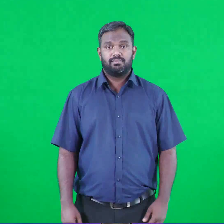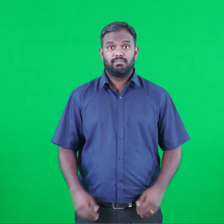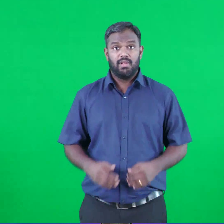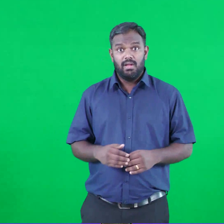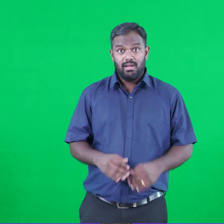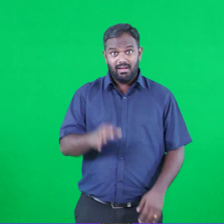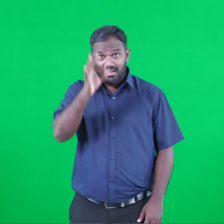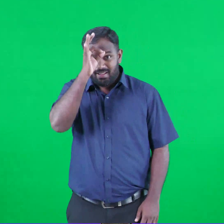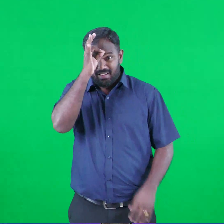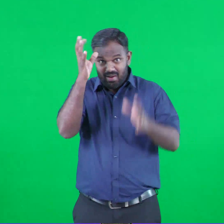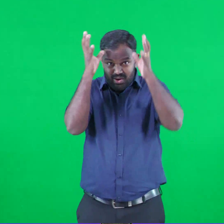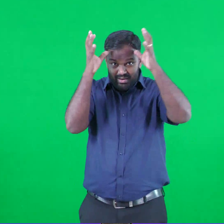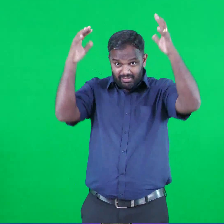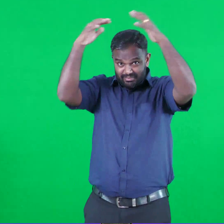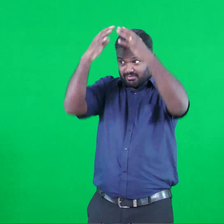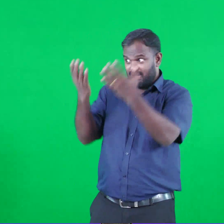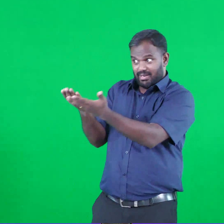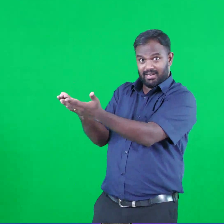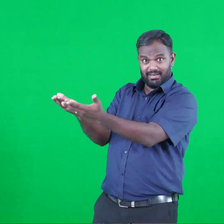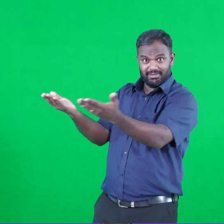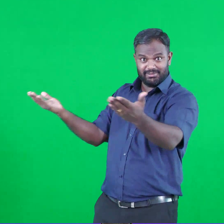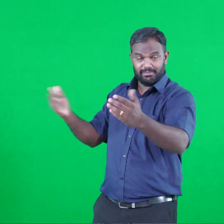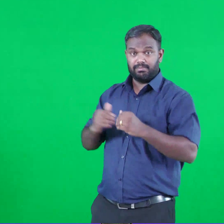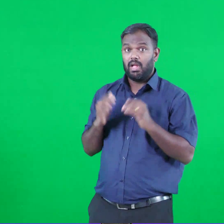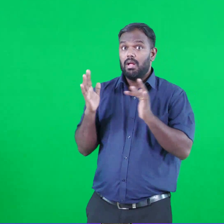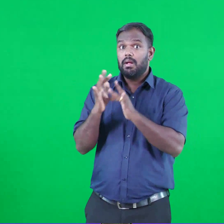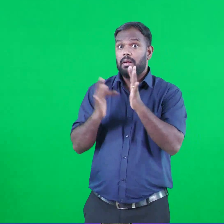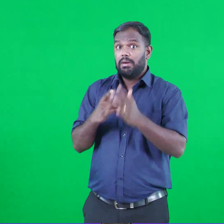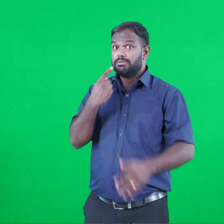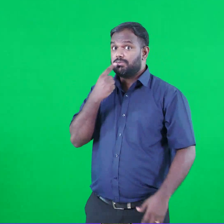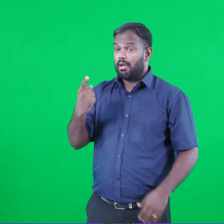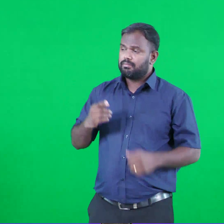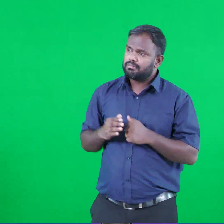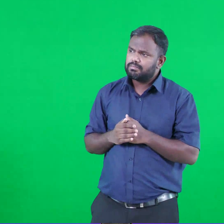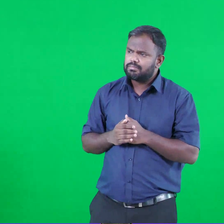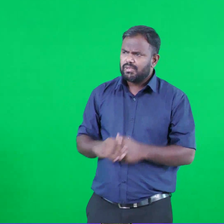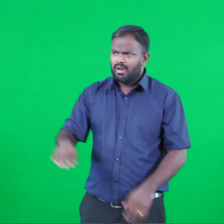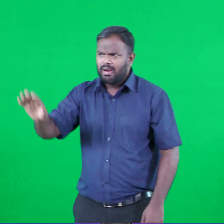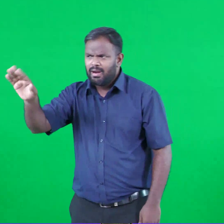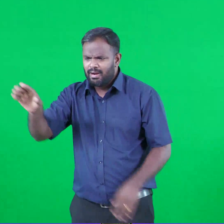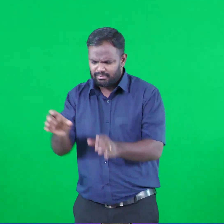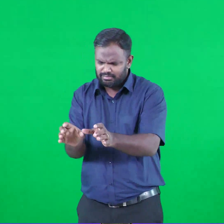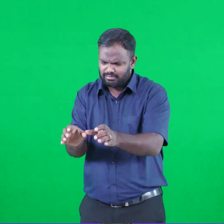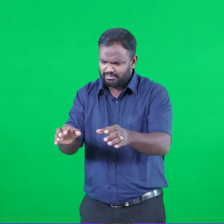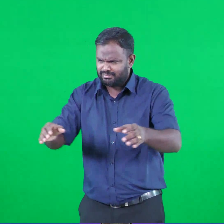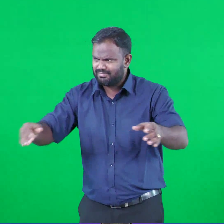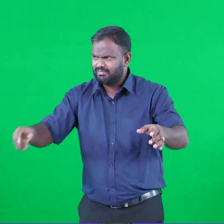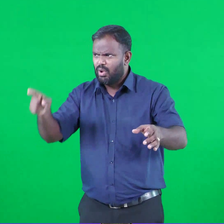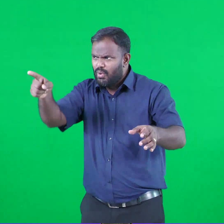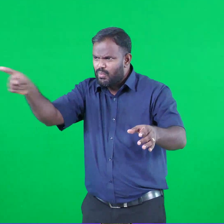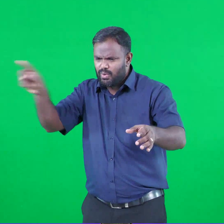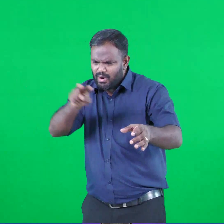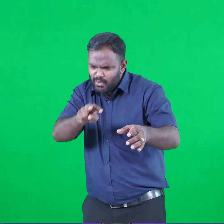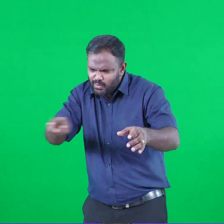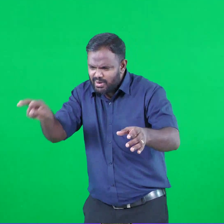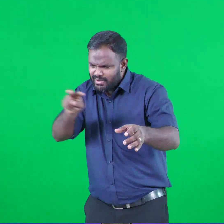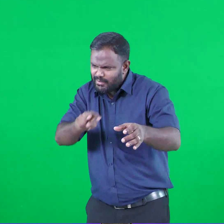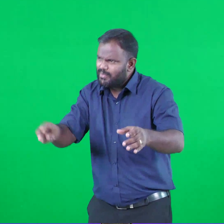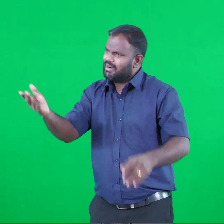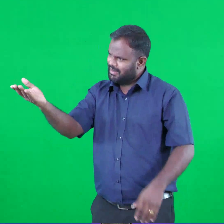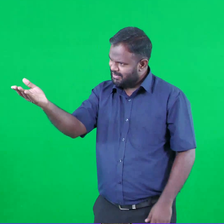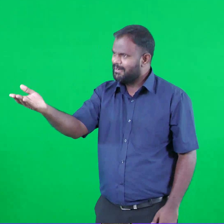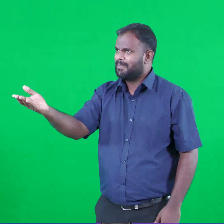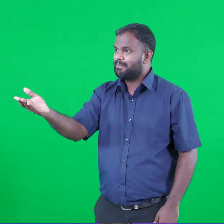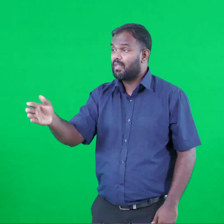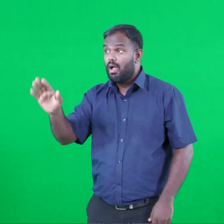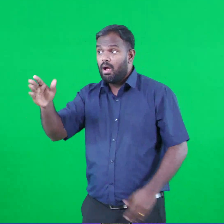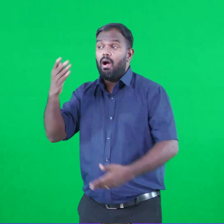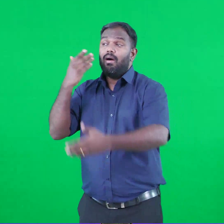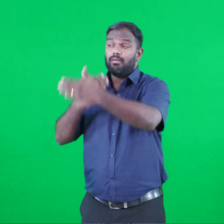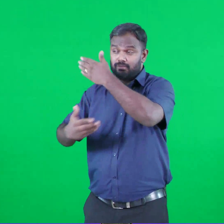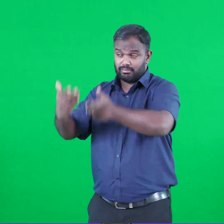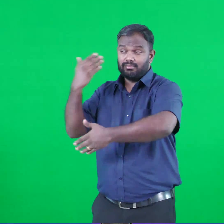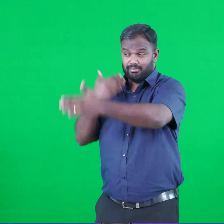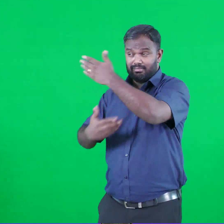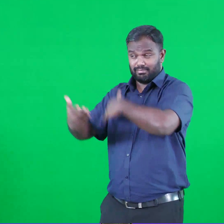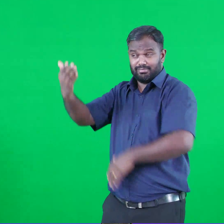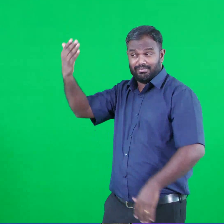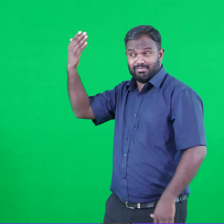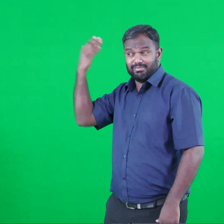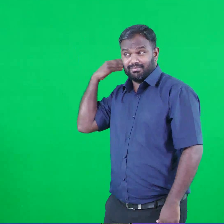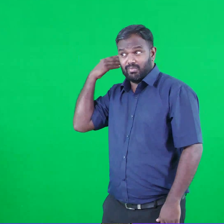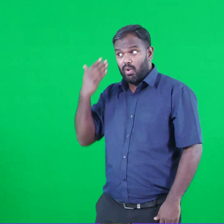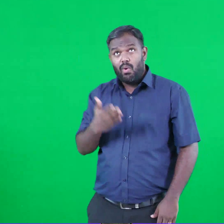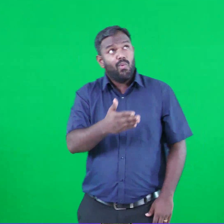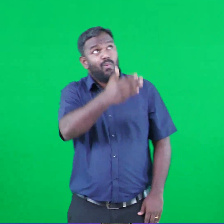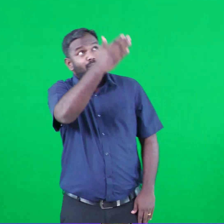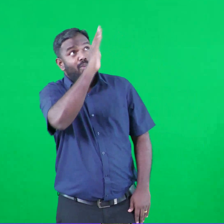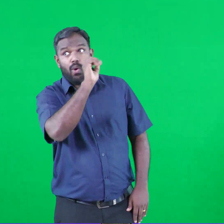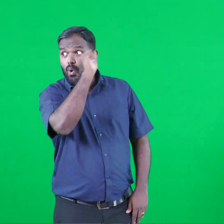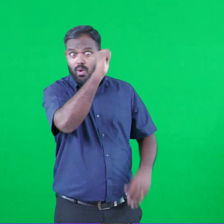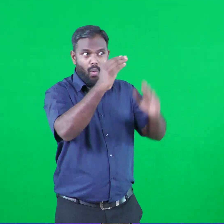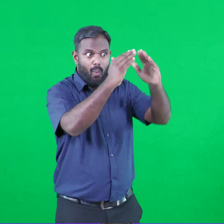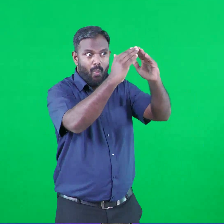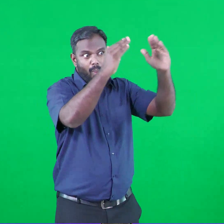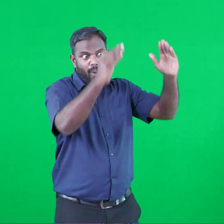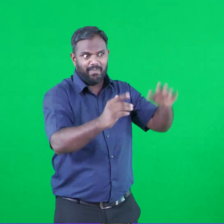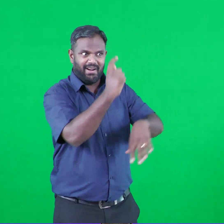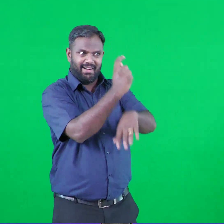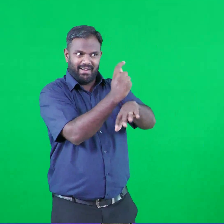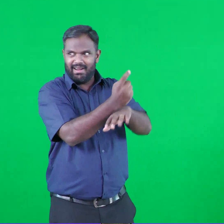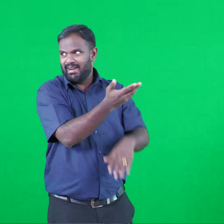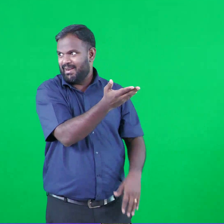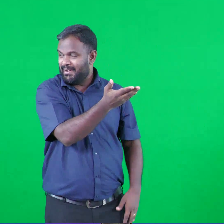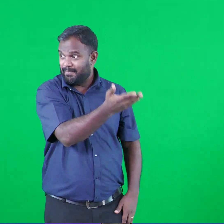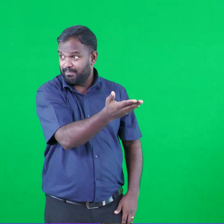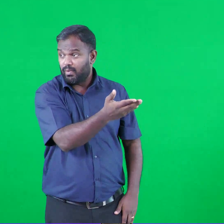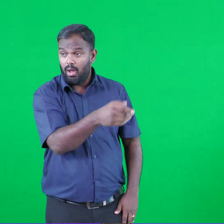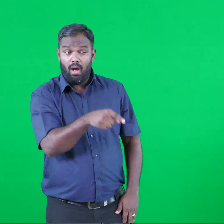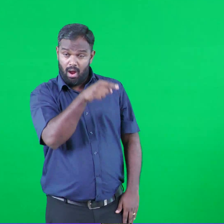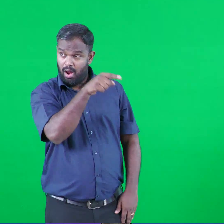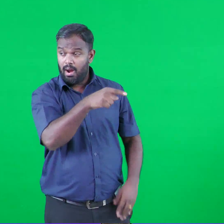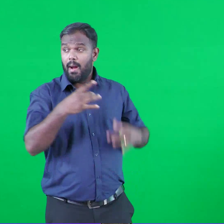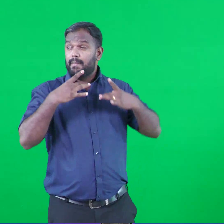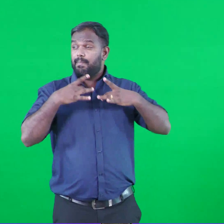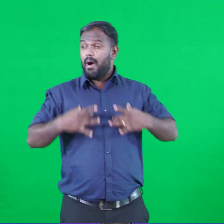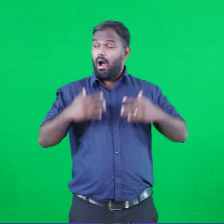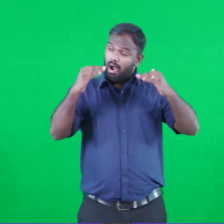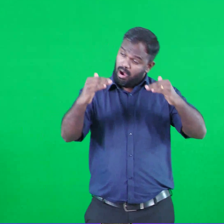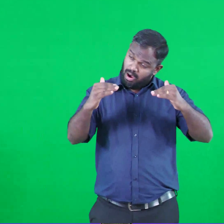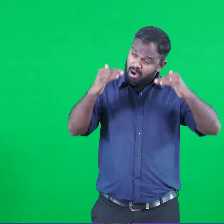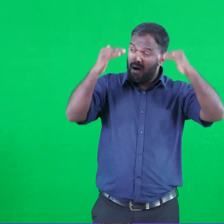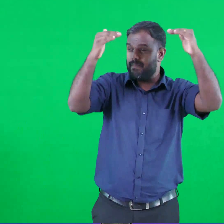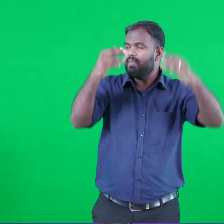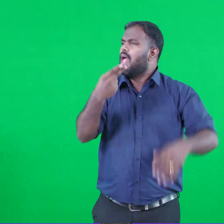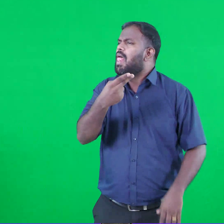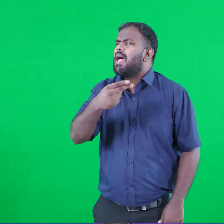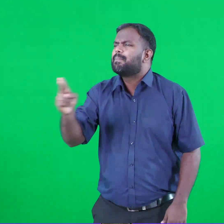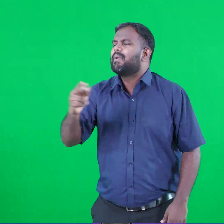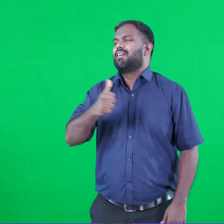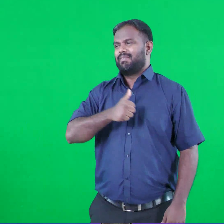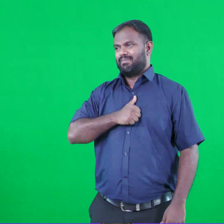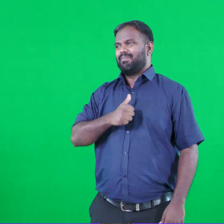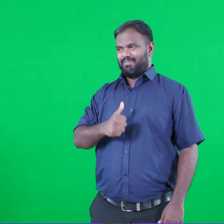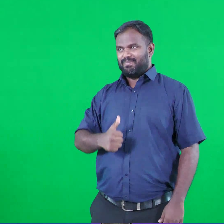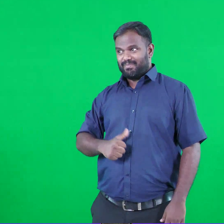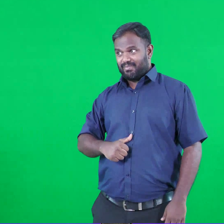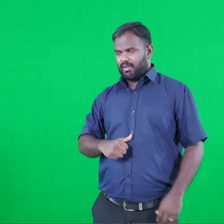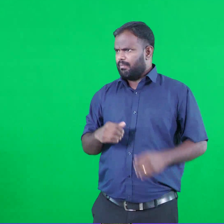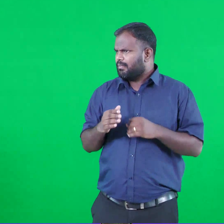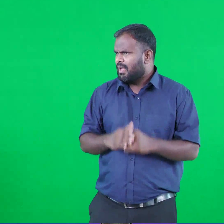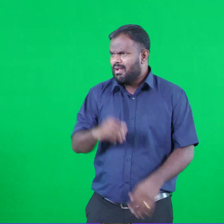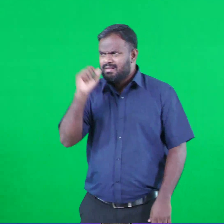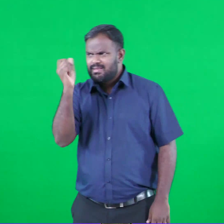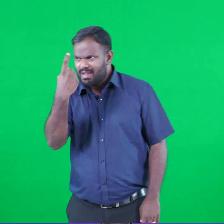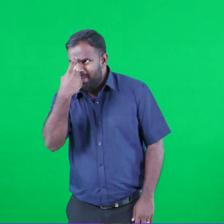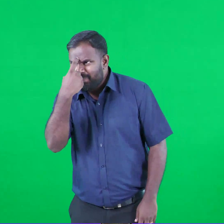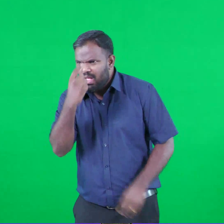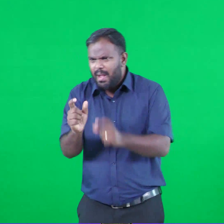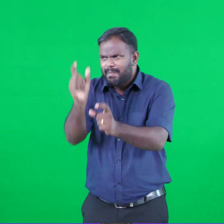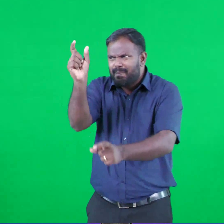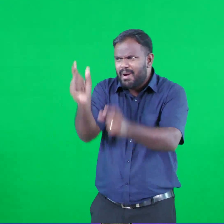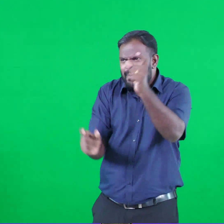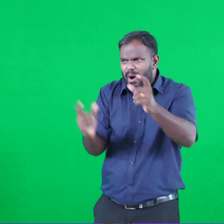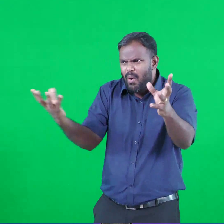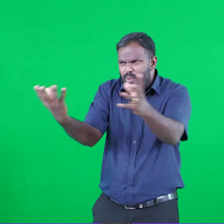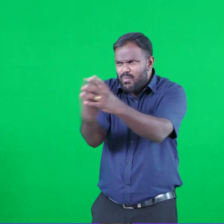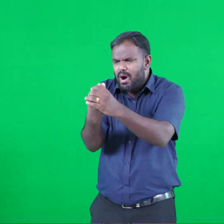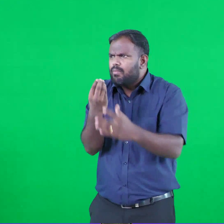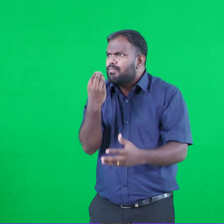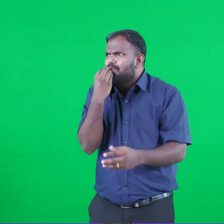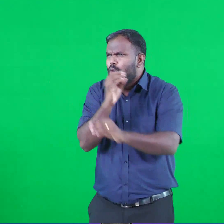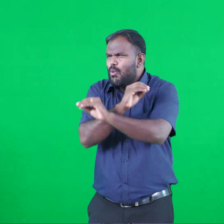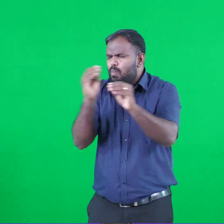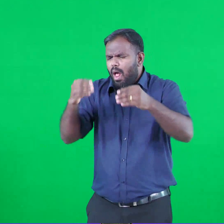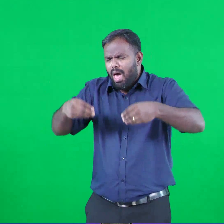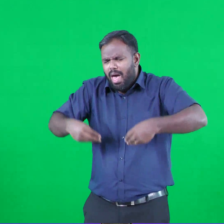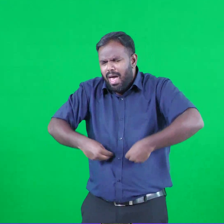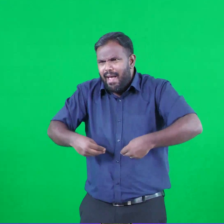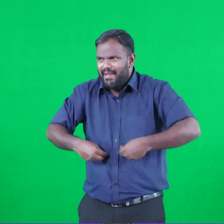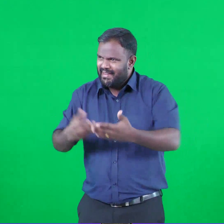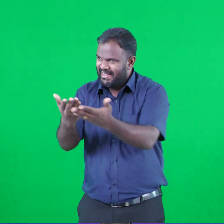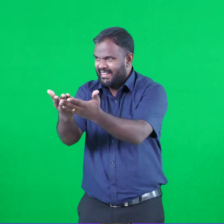Jesus replied, "Have you never read what David did when he and his companions were hungry and in need?